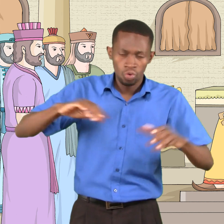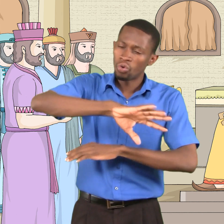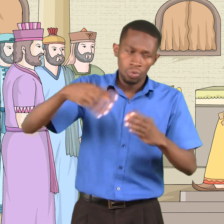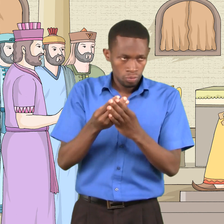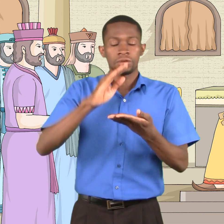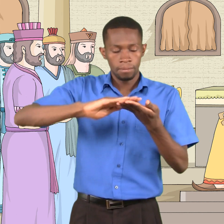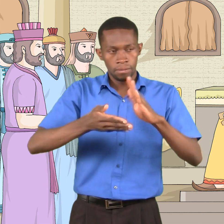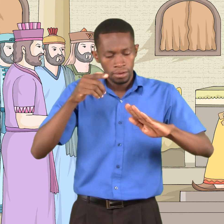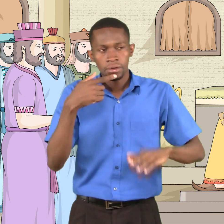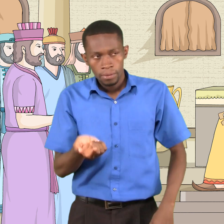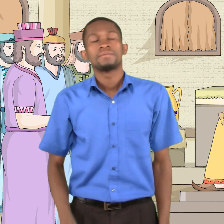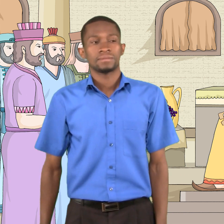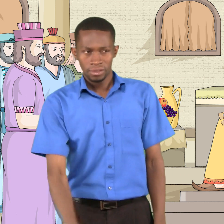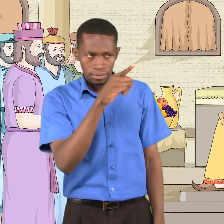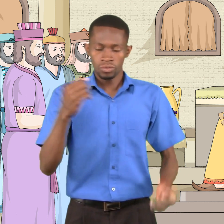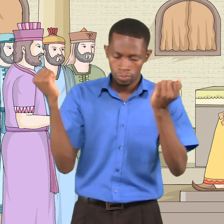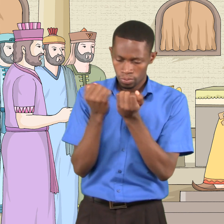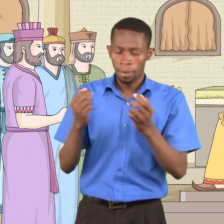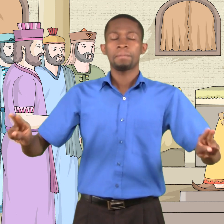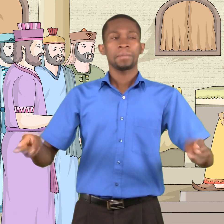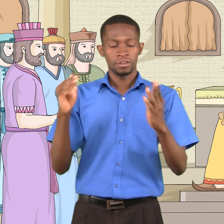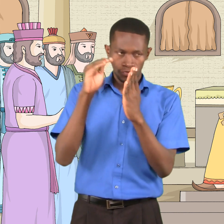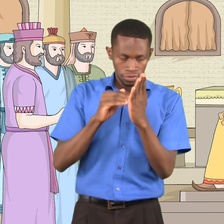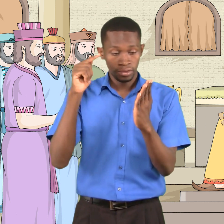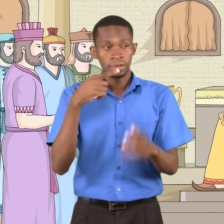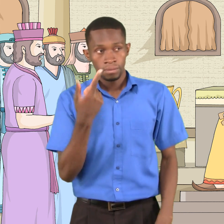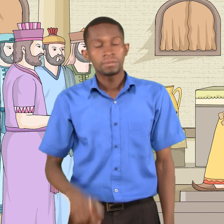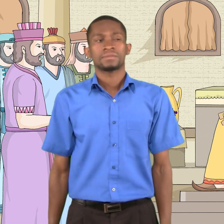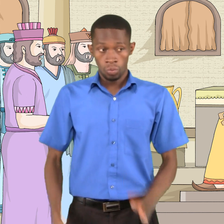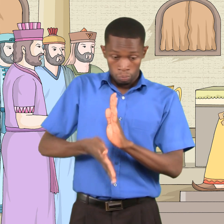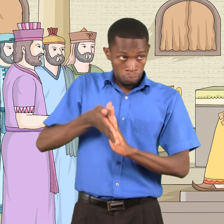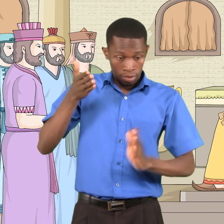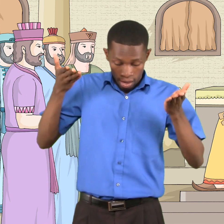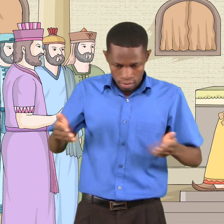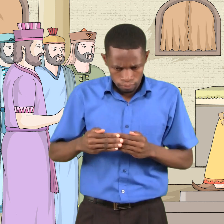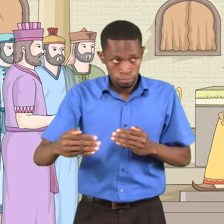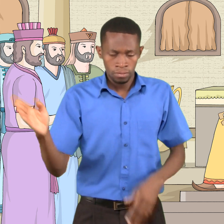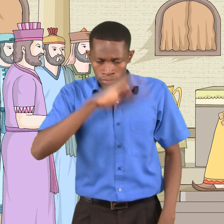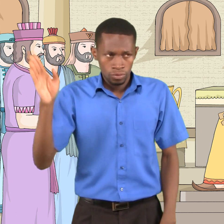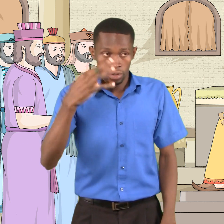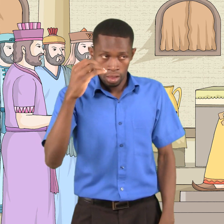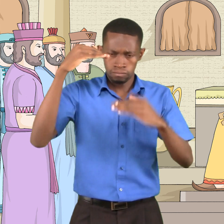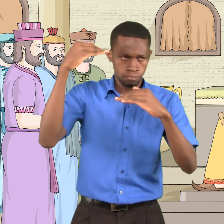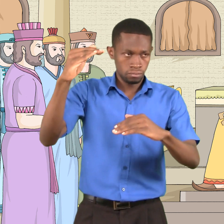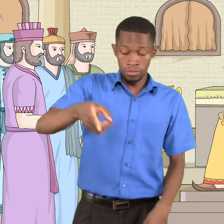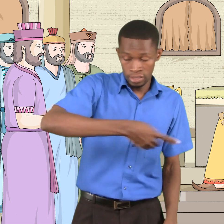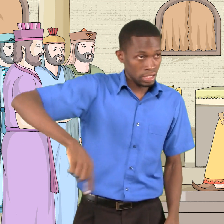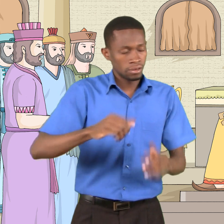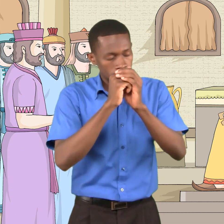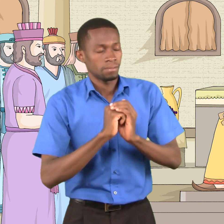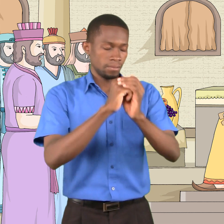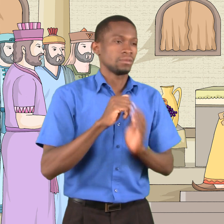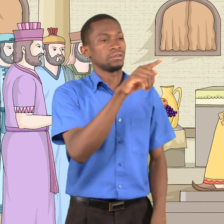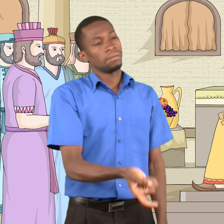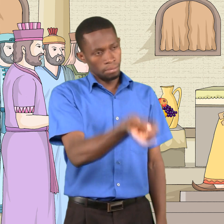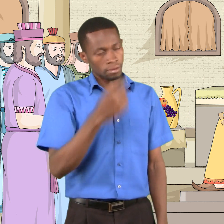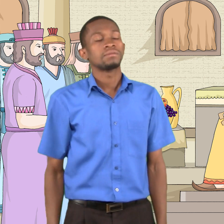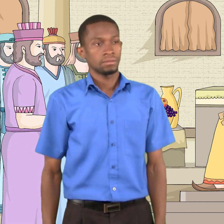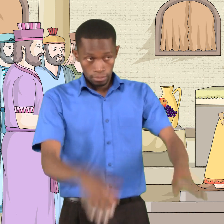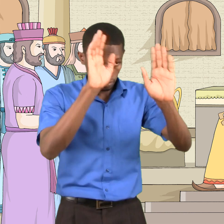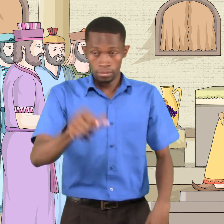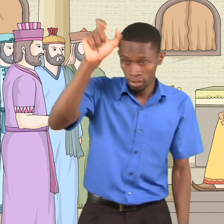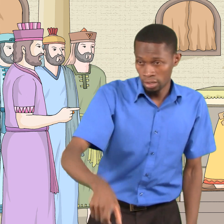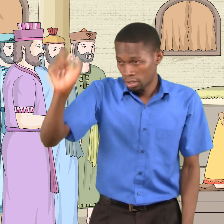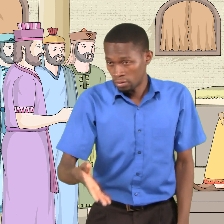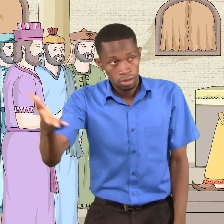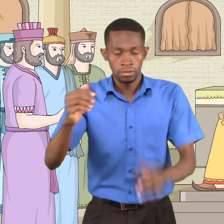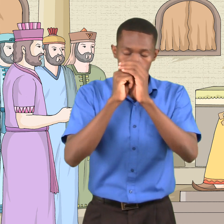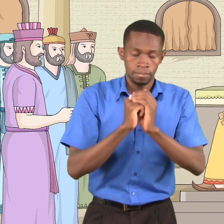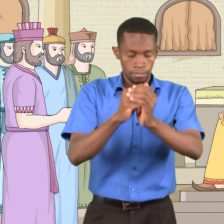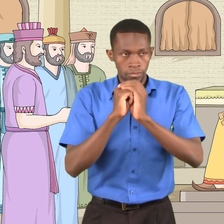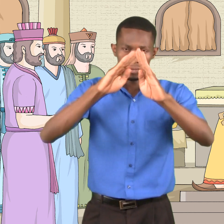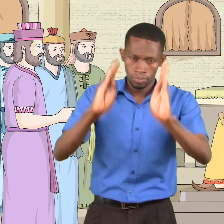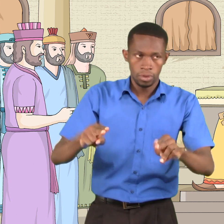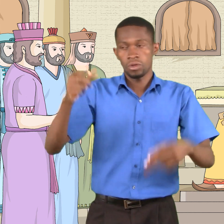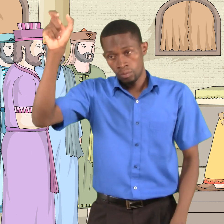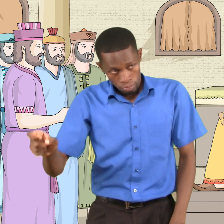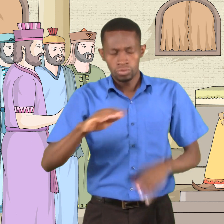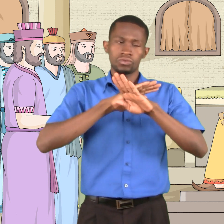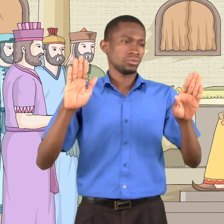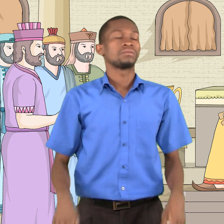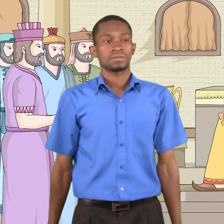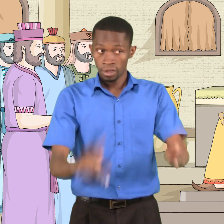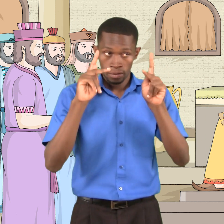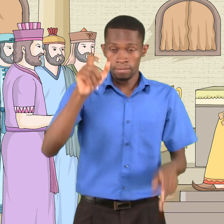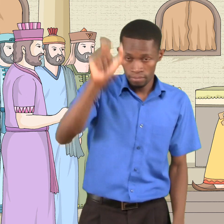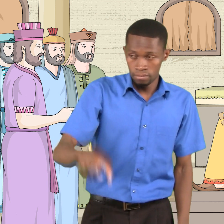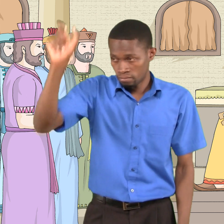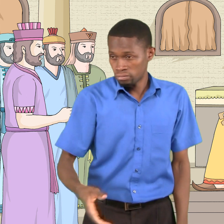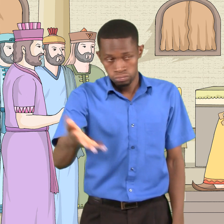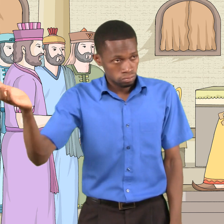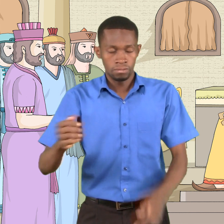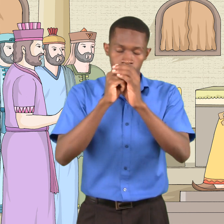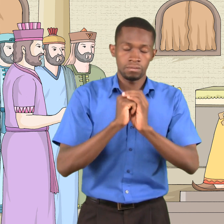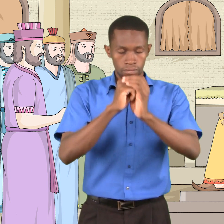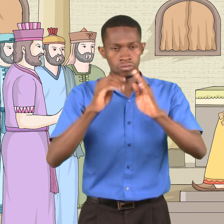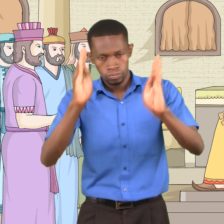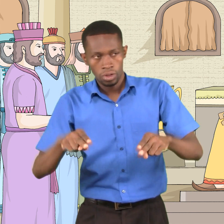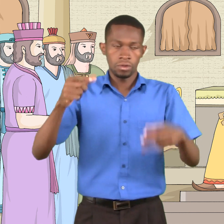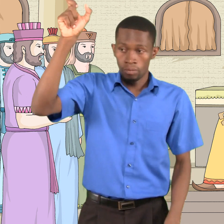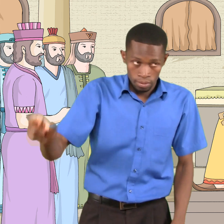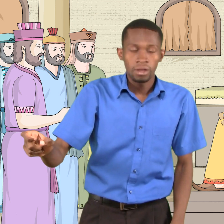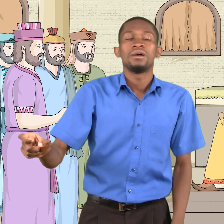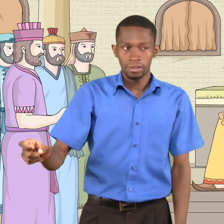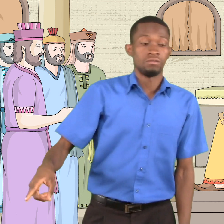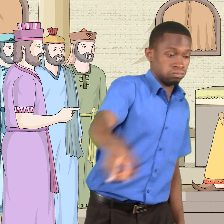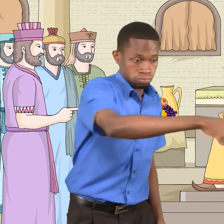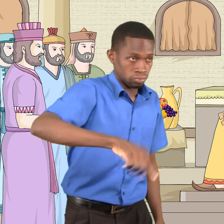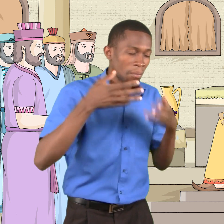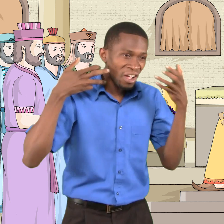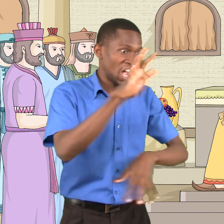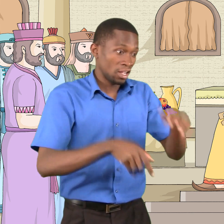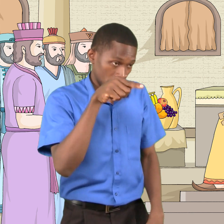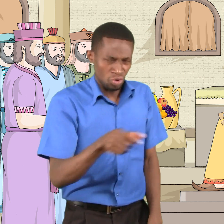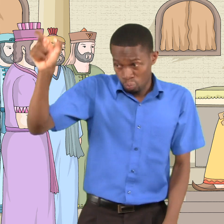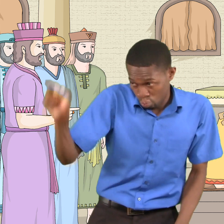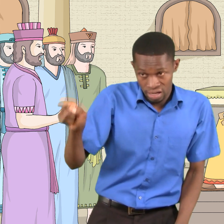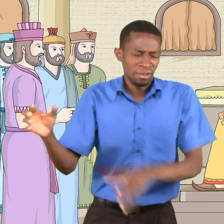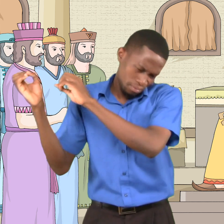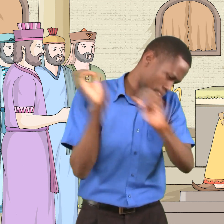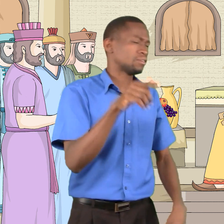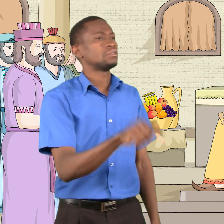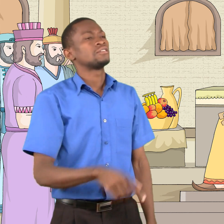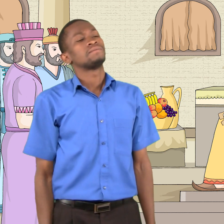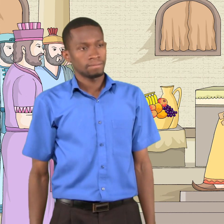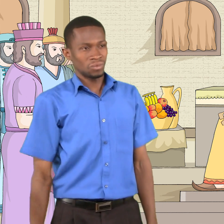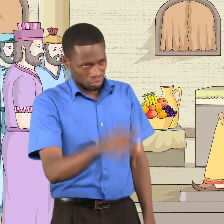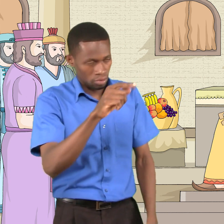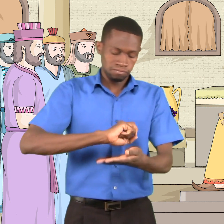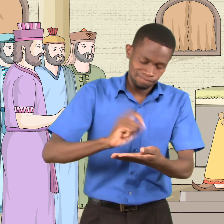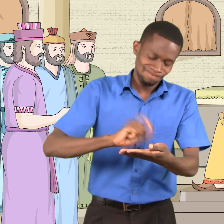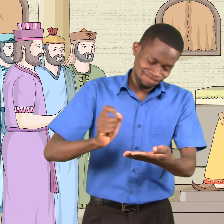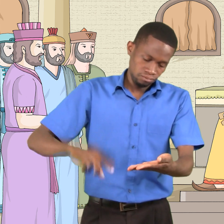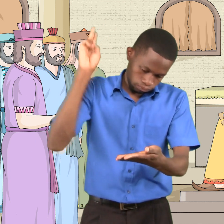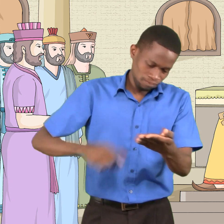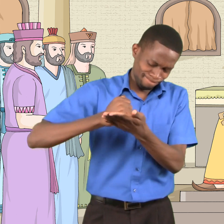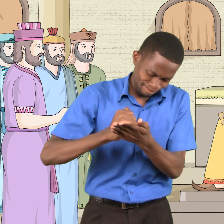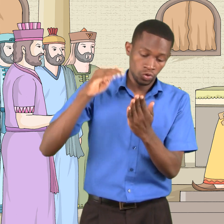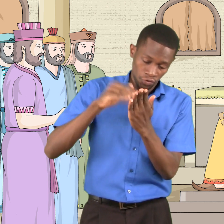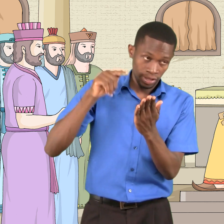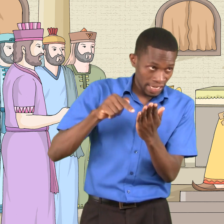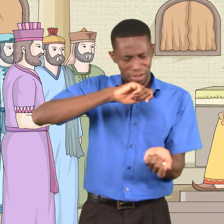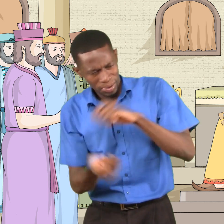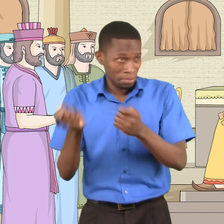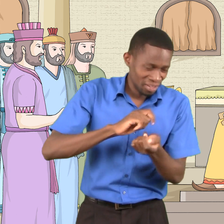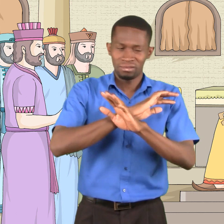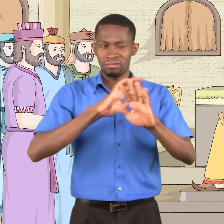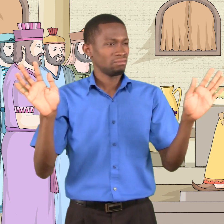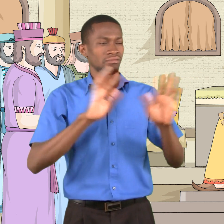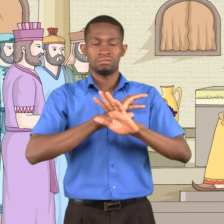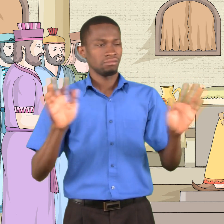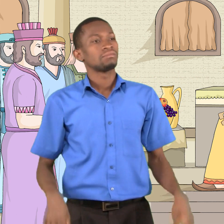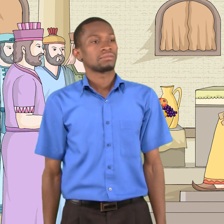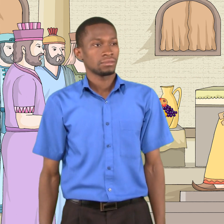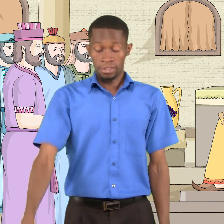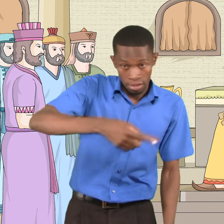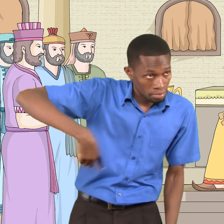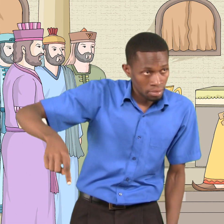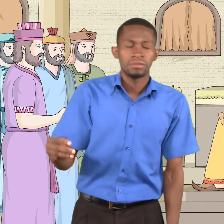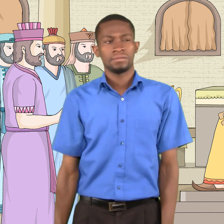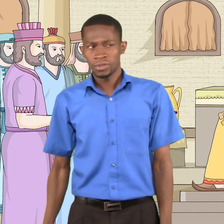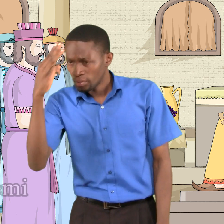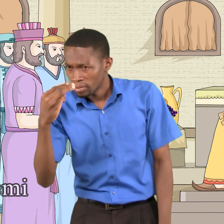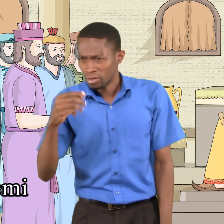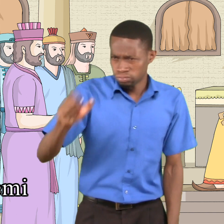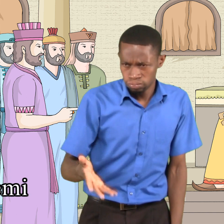All the royal administrators, prefects, satraps, advisers, and governors have agreed that the king should establish an ordinance and enforce a decree that for thirty days anyone who petitions any god or man except you, O king, will be thrown into the den of lions.